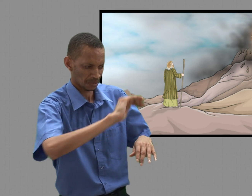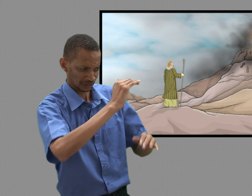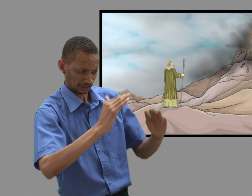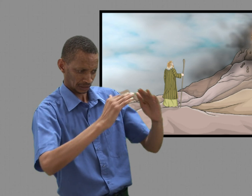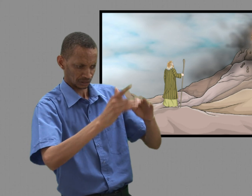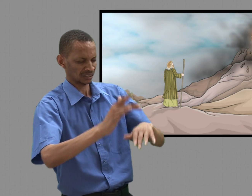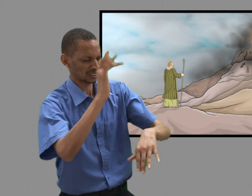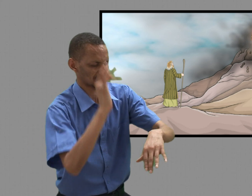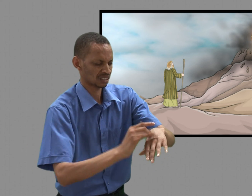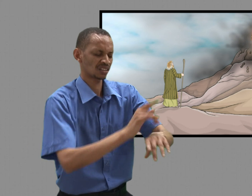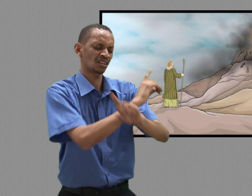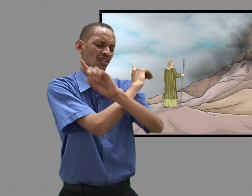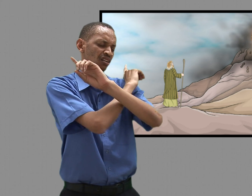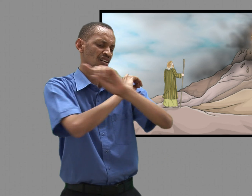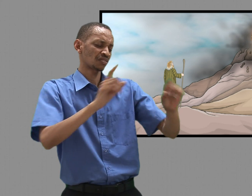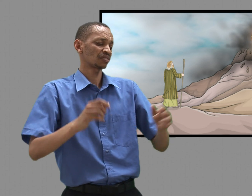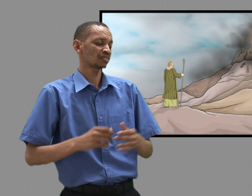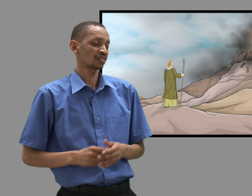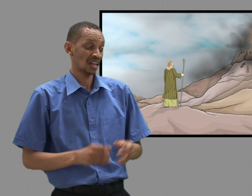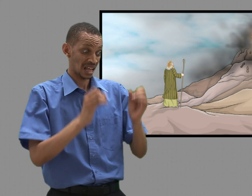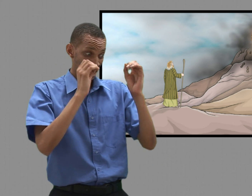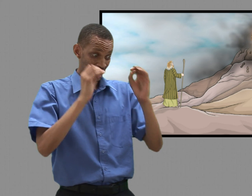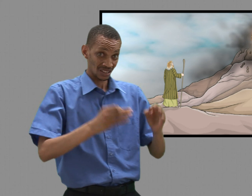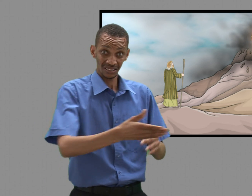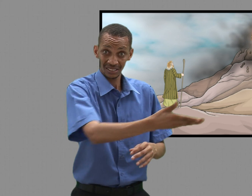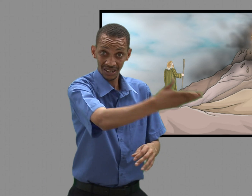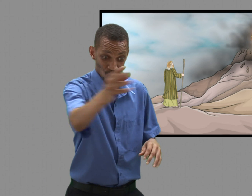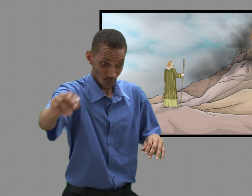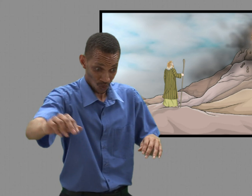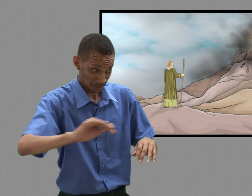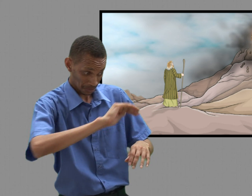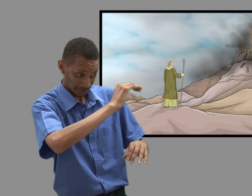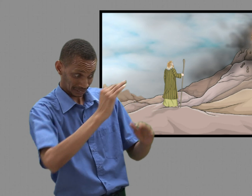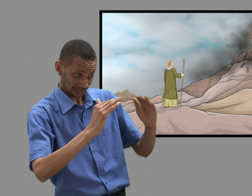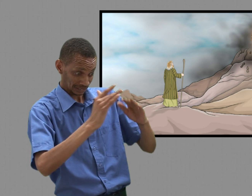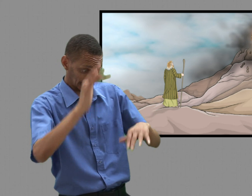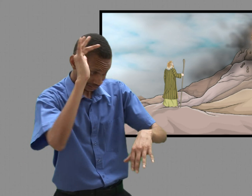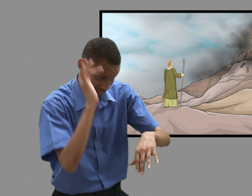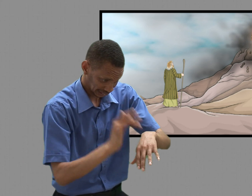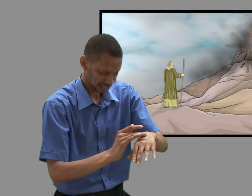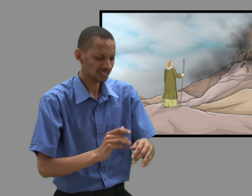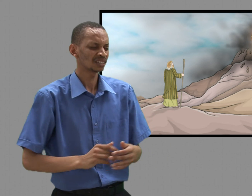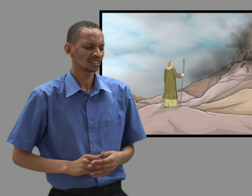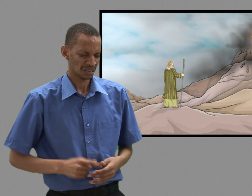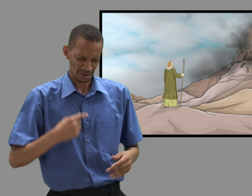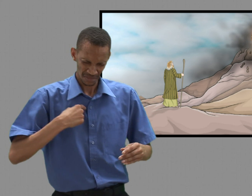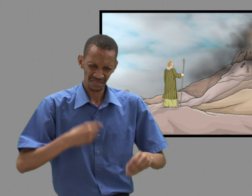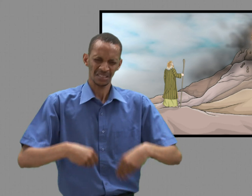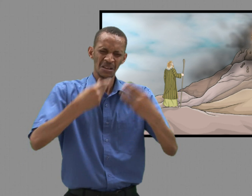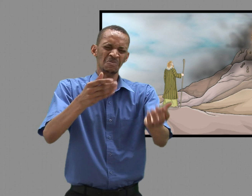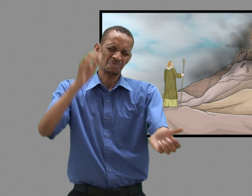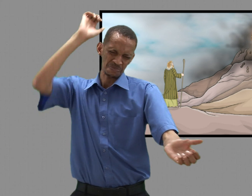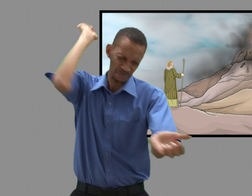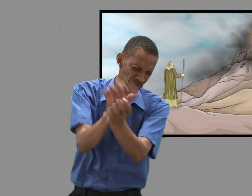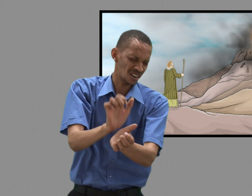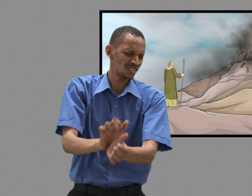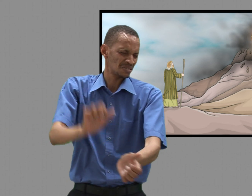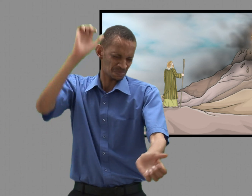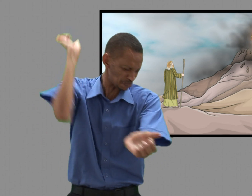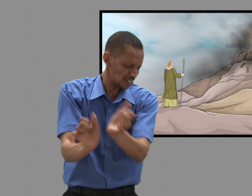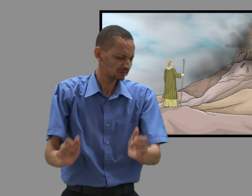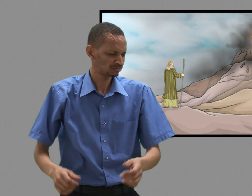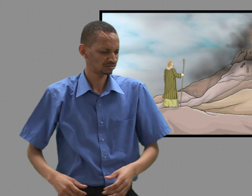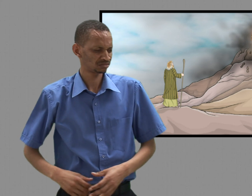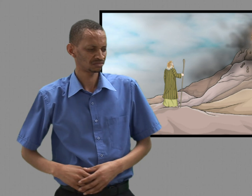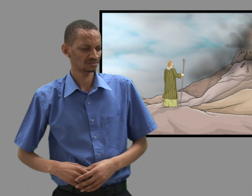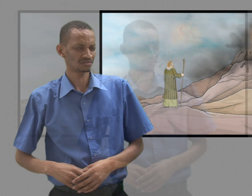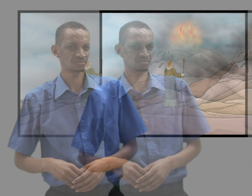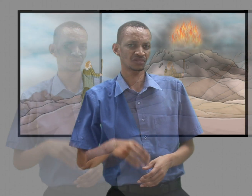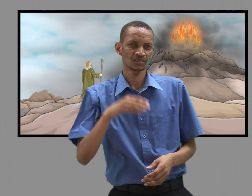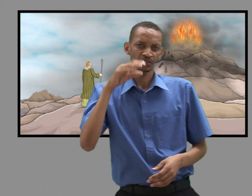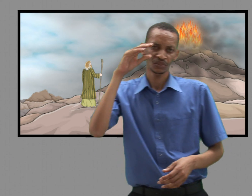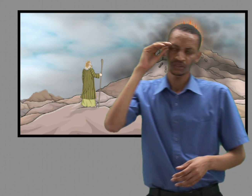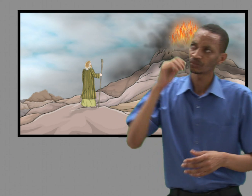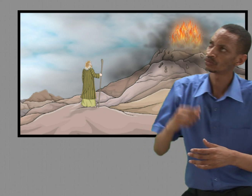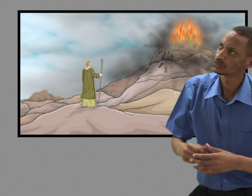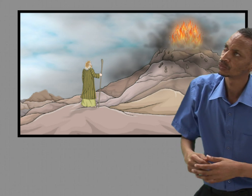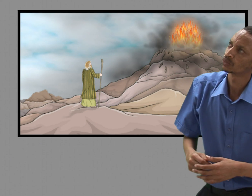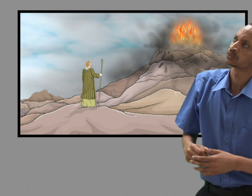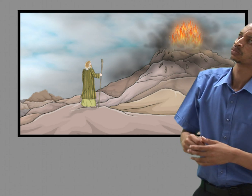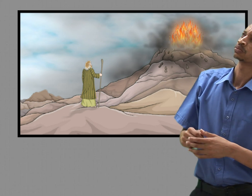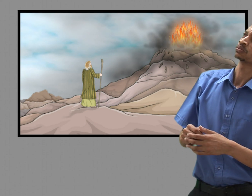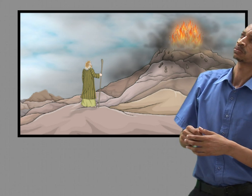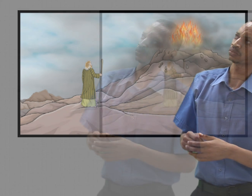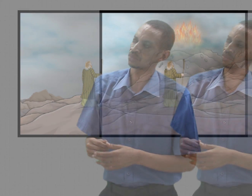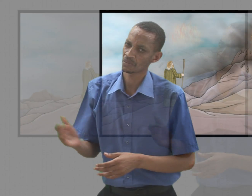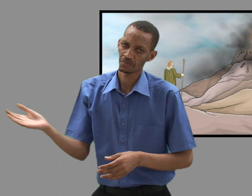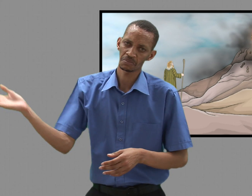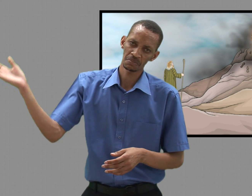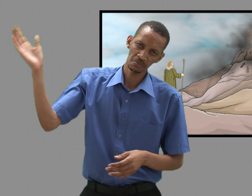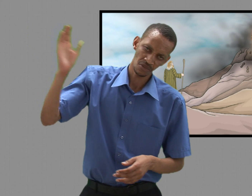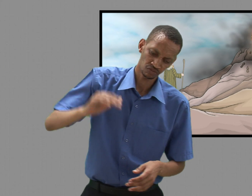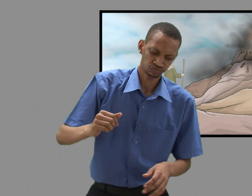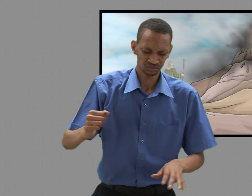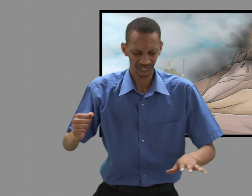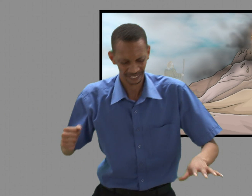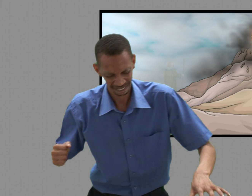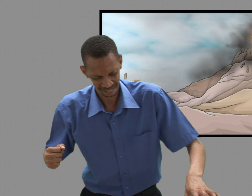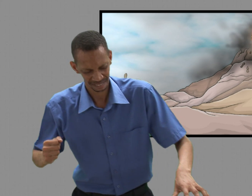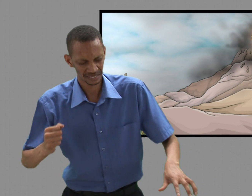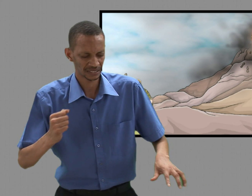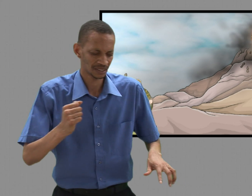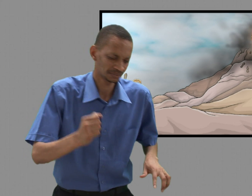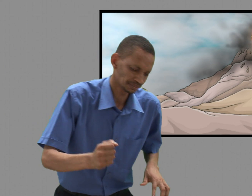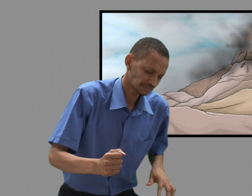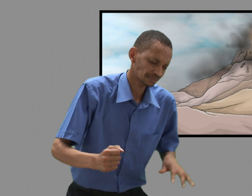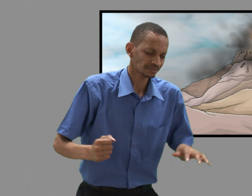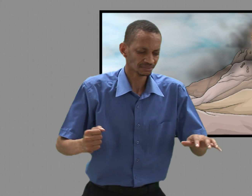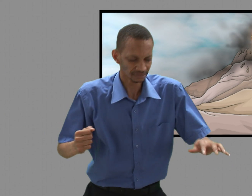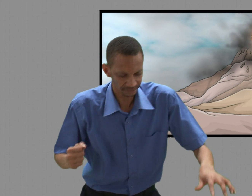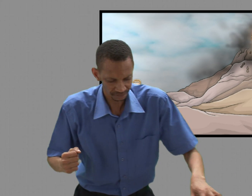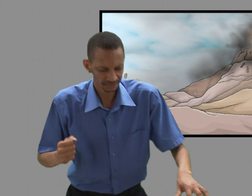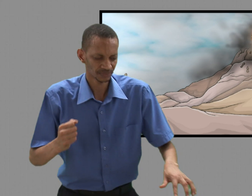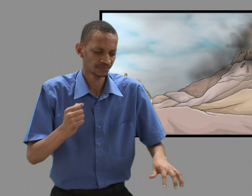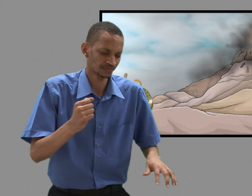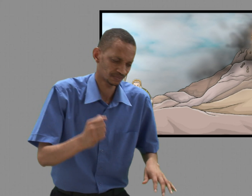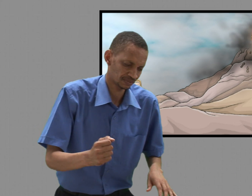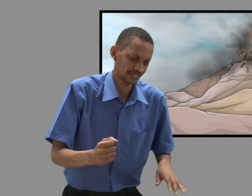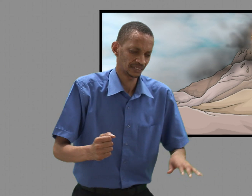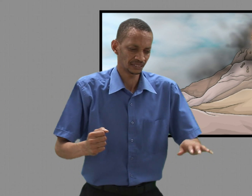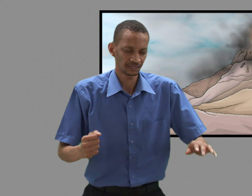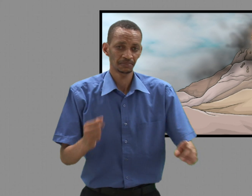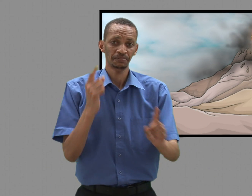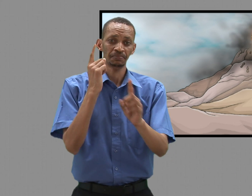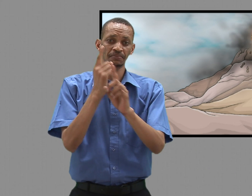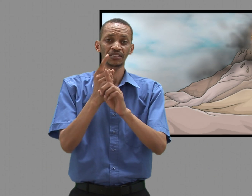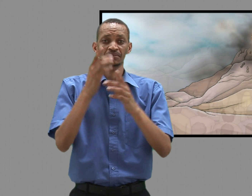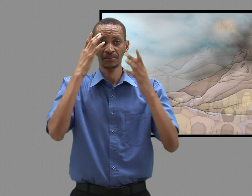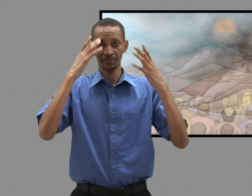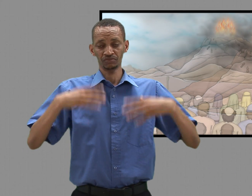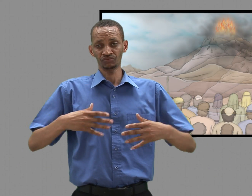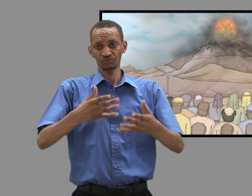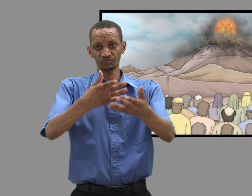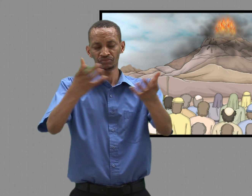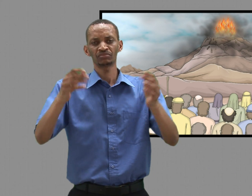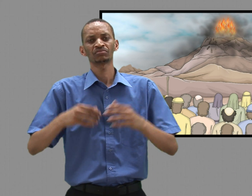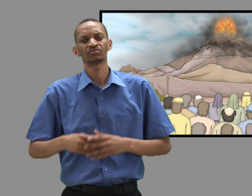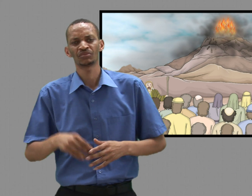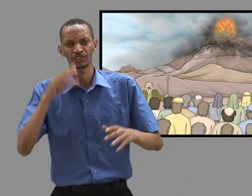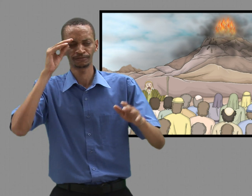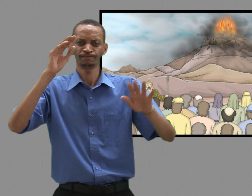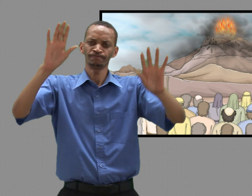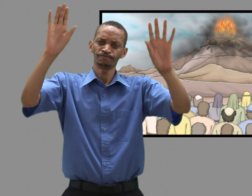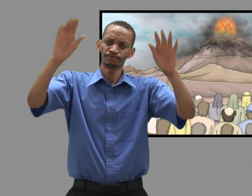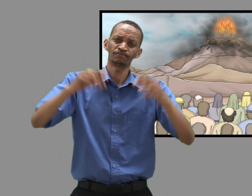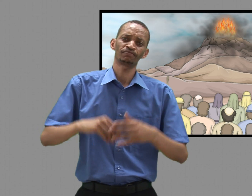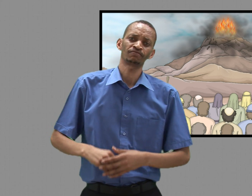But the priests and the people must not break through to come up to the LORD, or He will break out against them.”